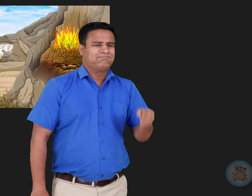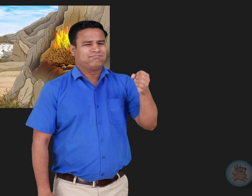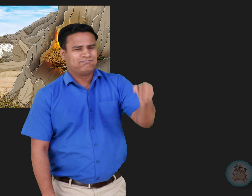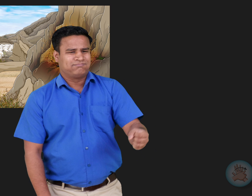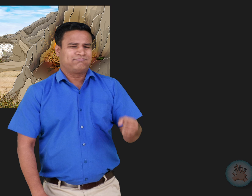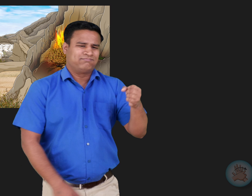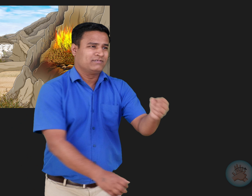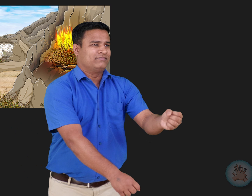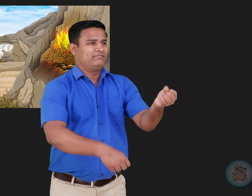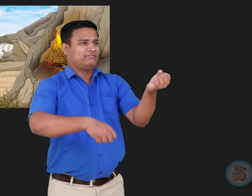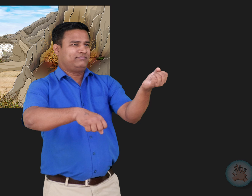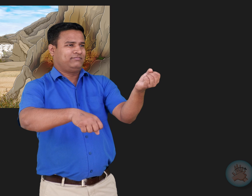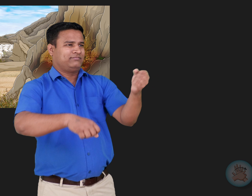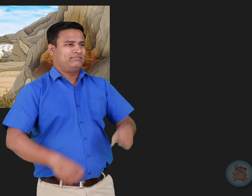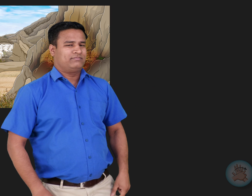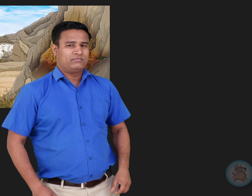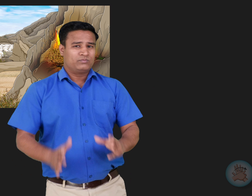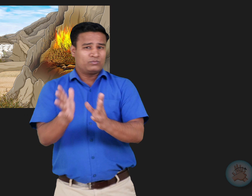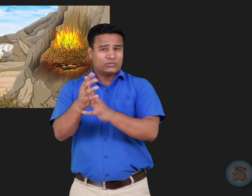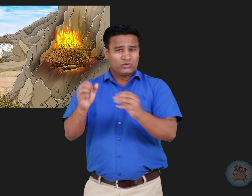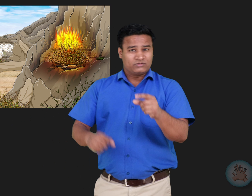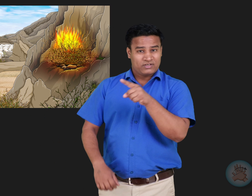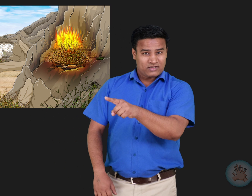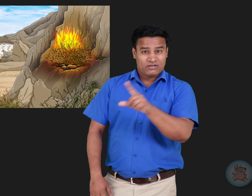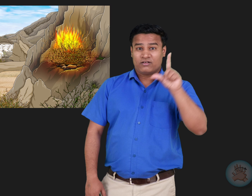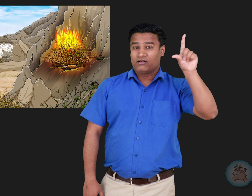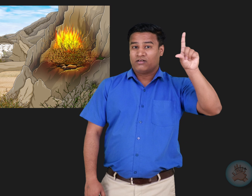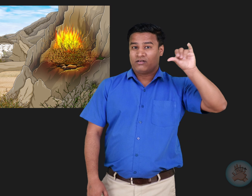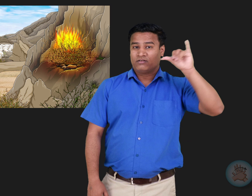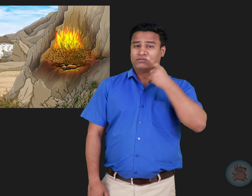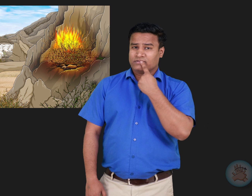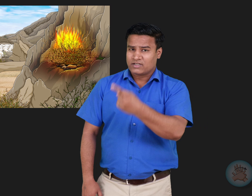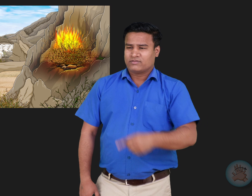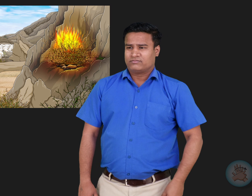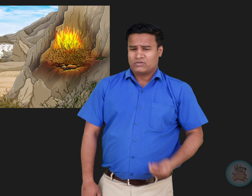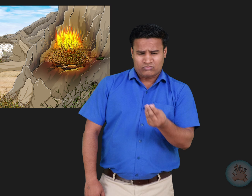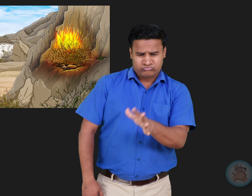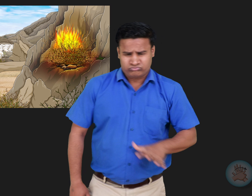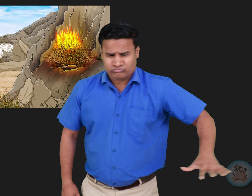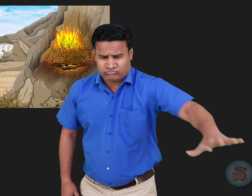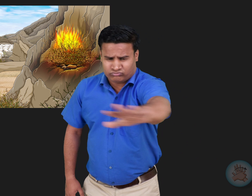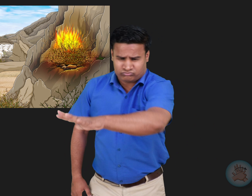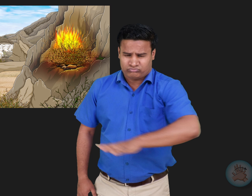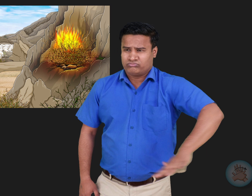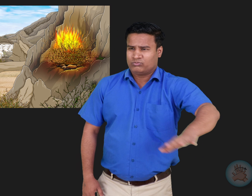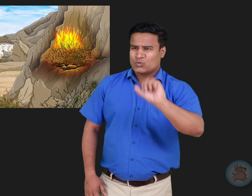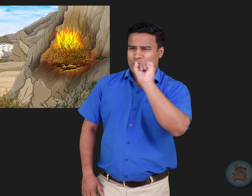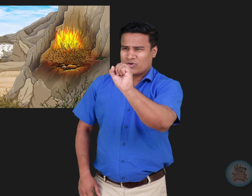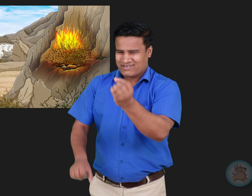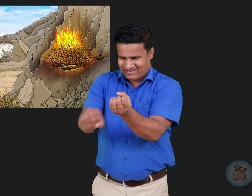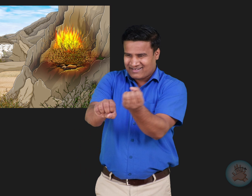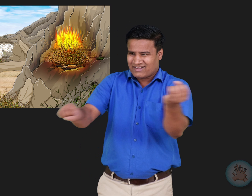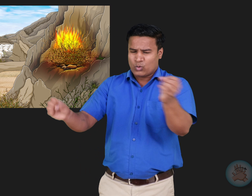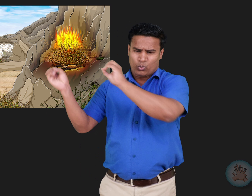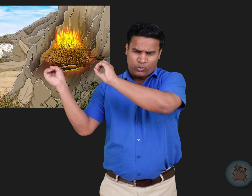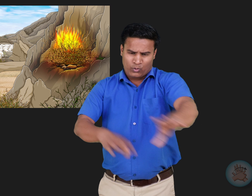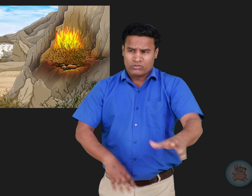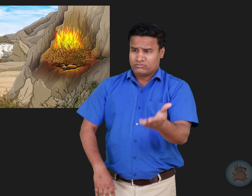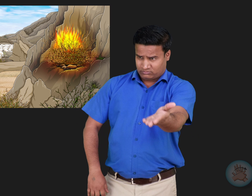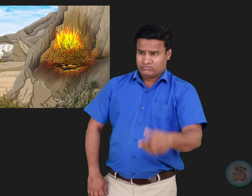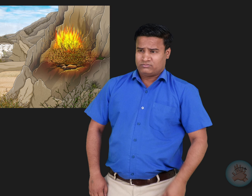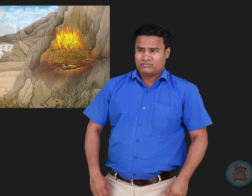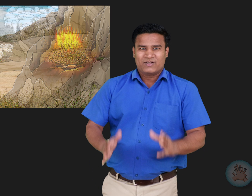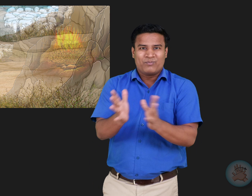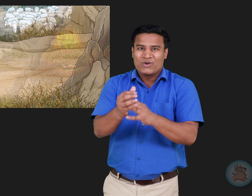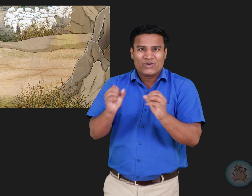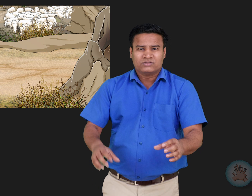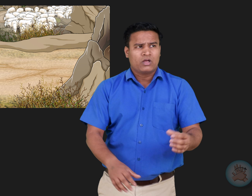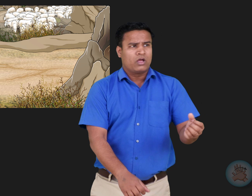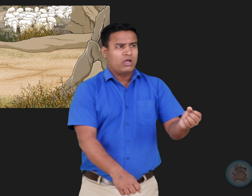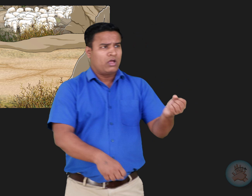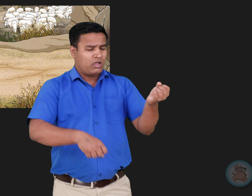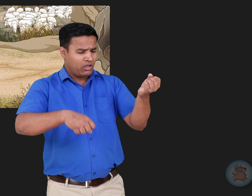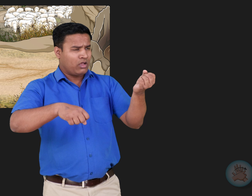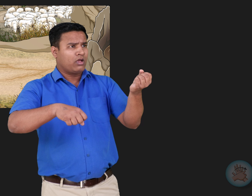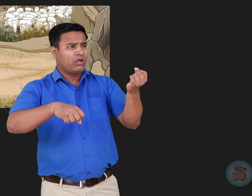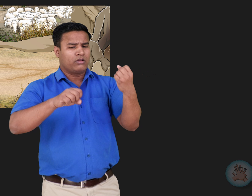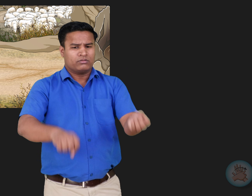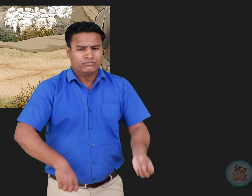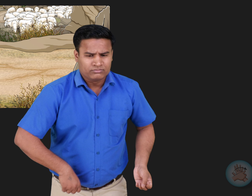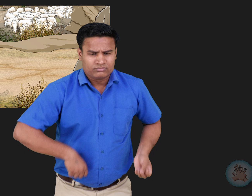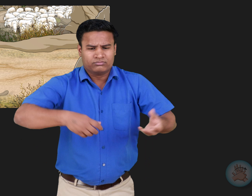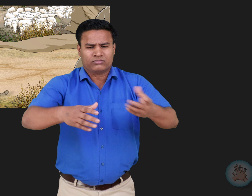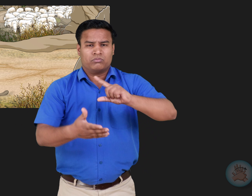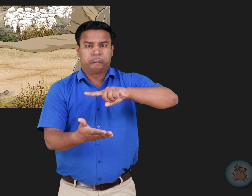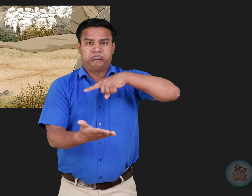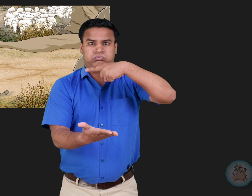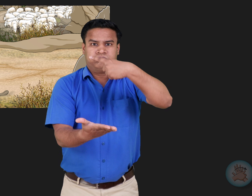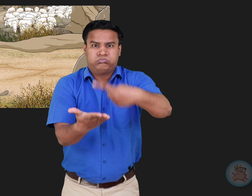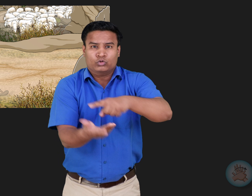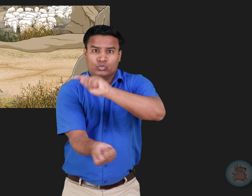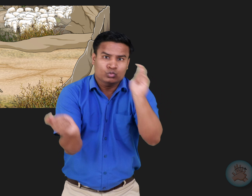“Throw it on the ground,” said the LORD.